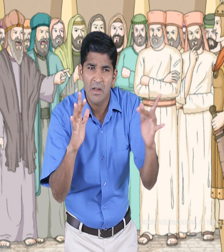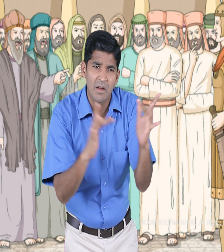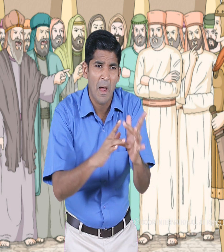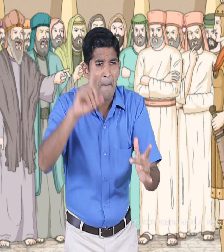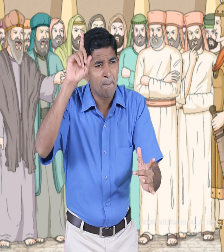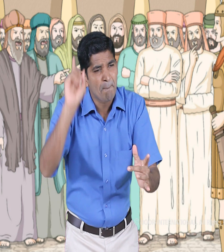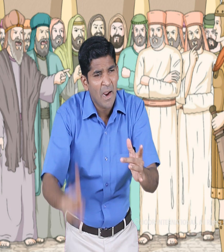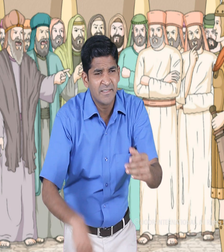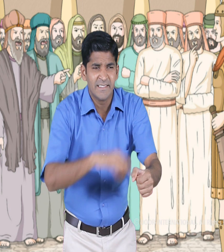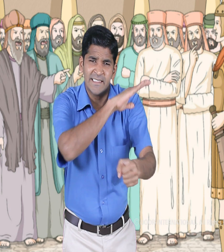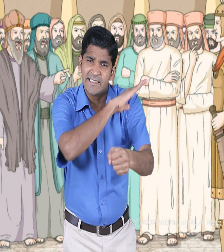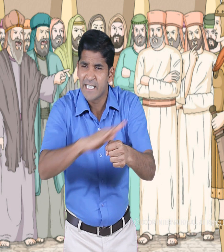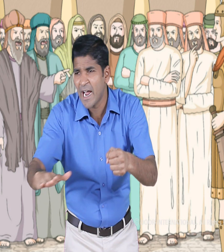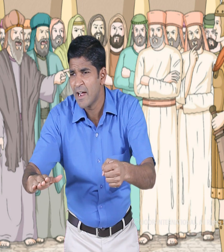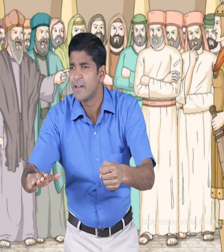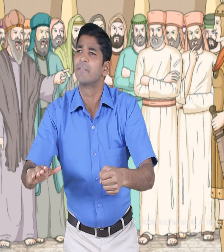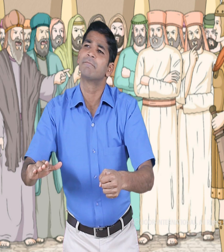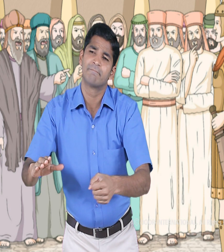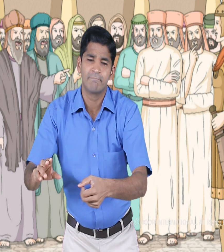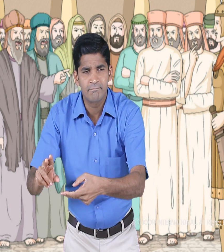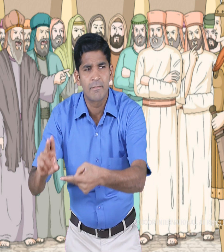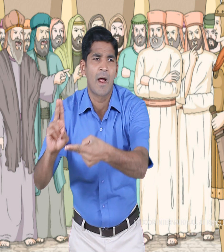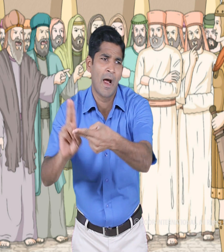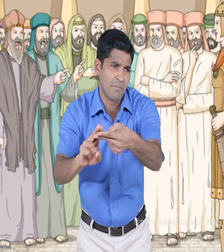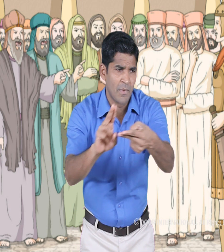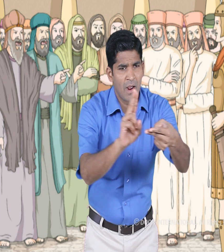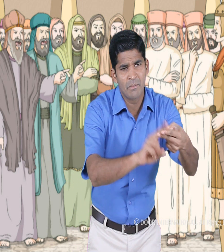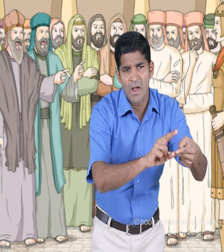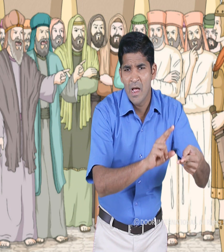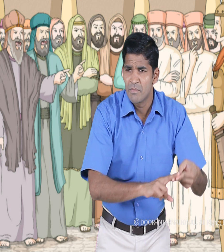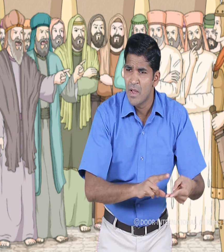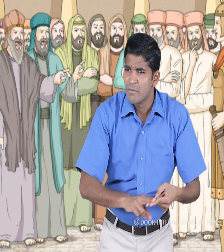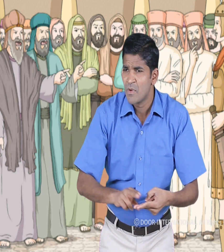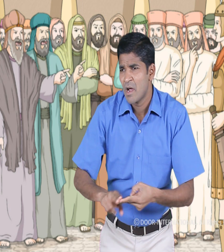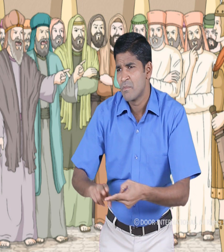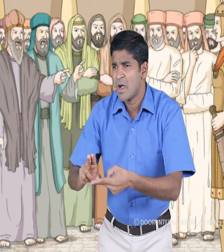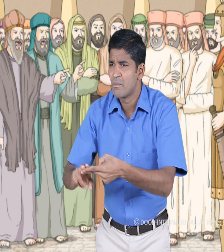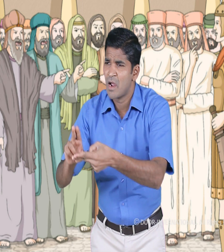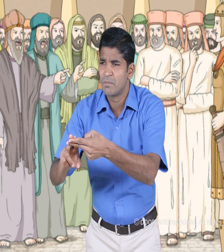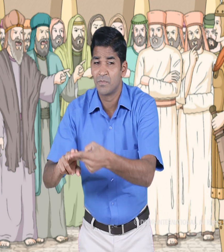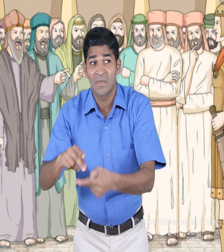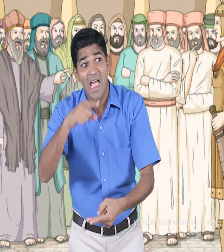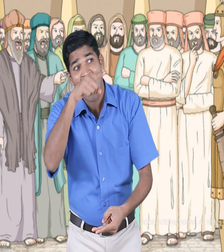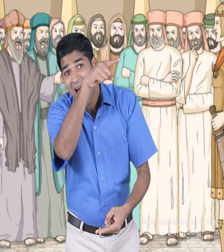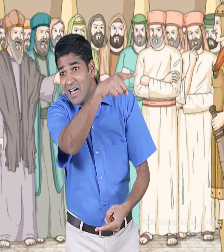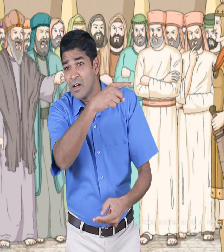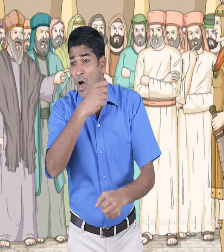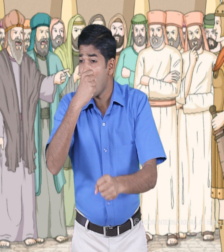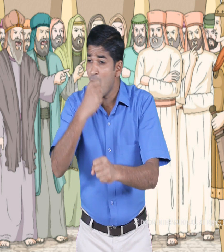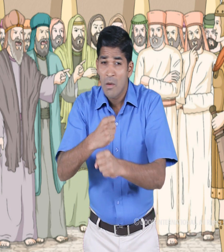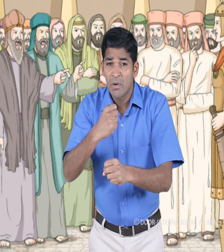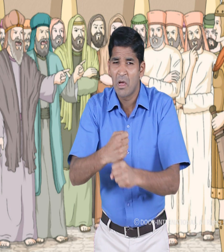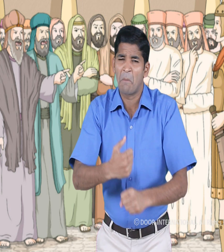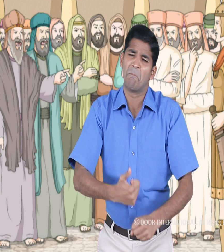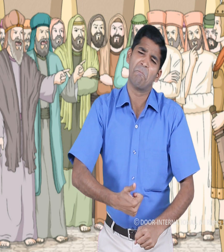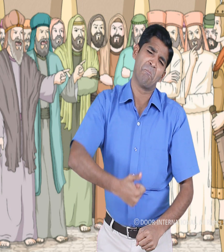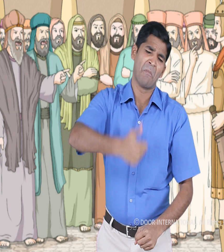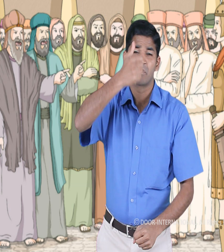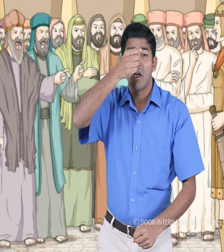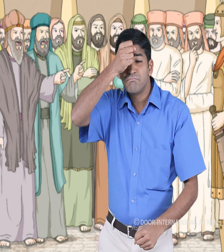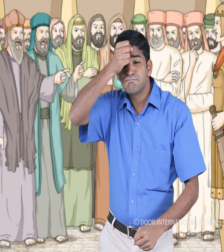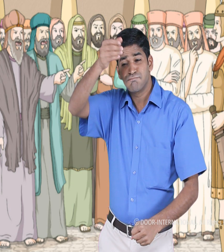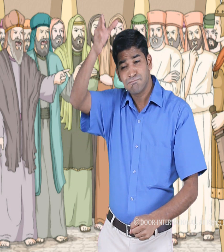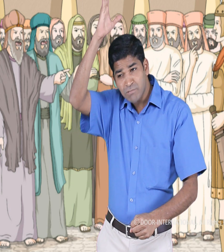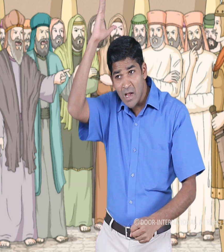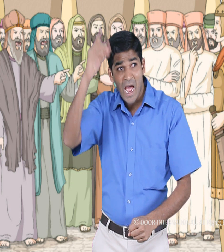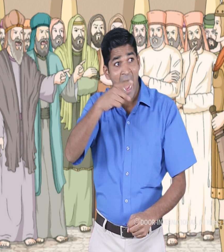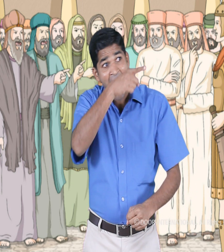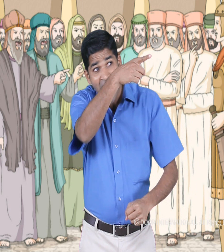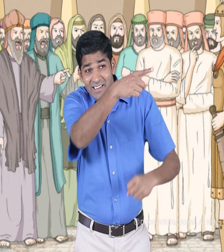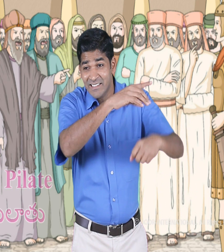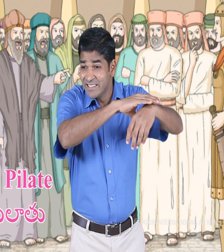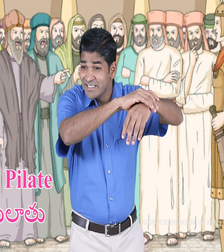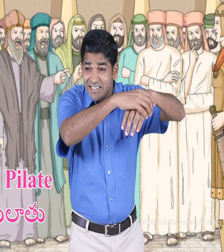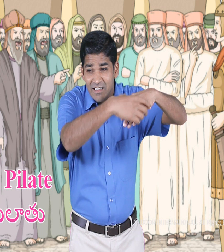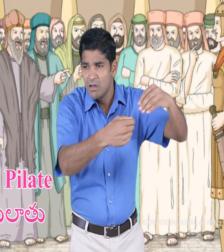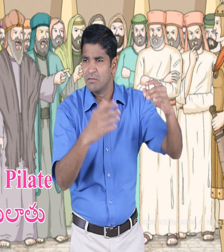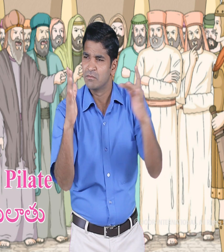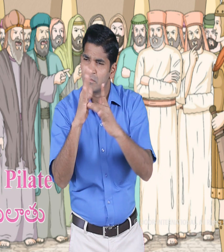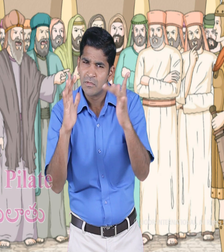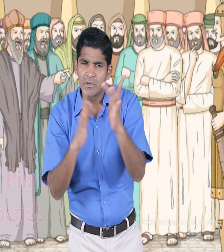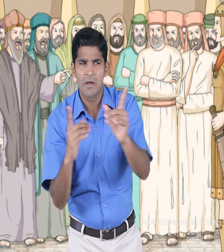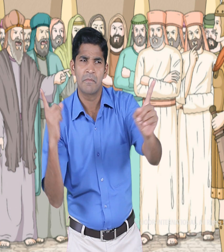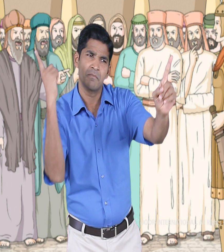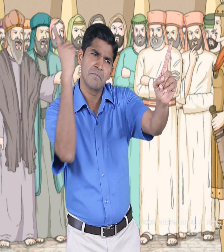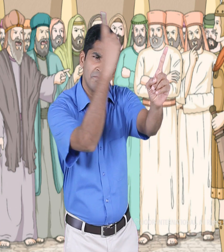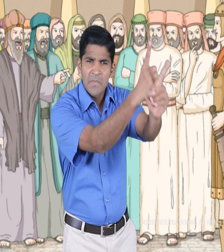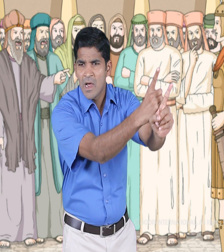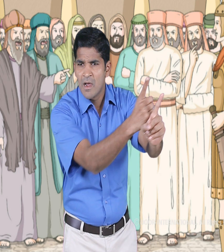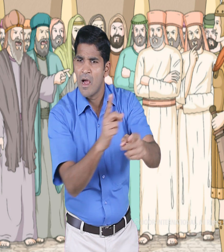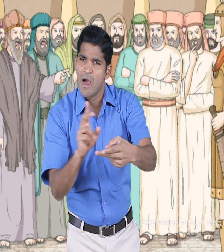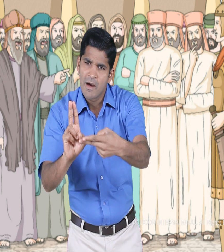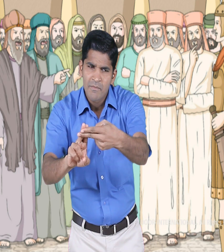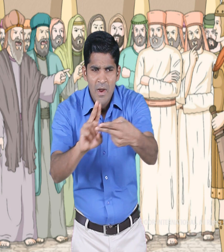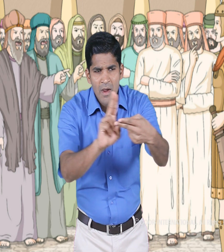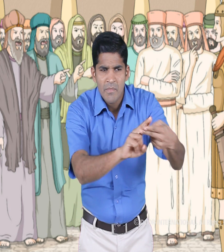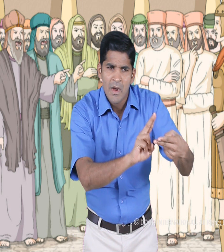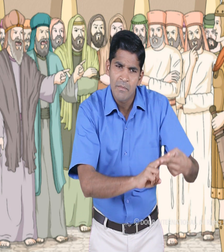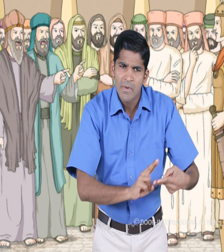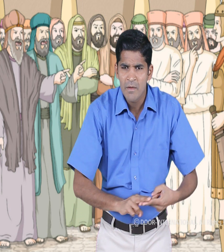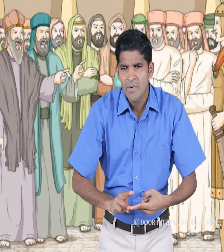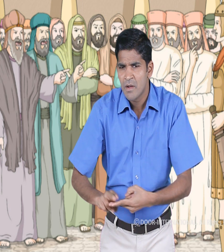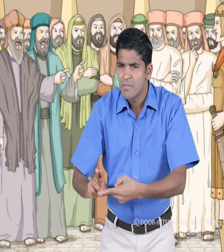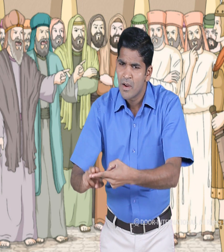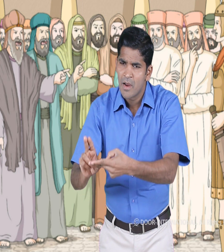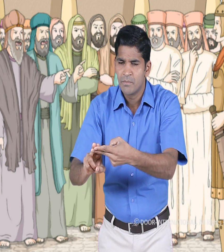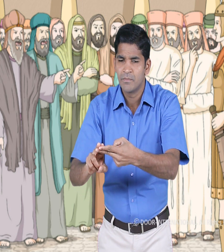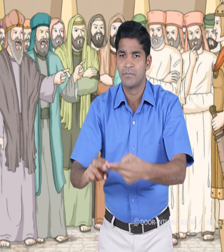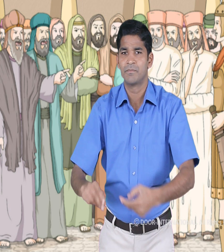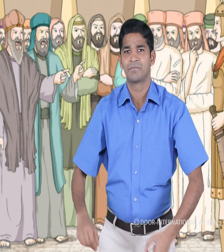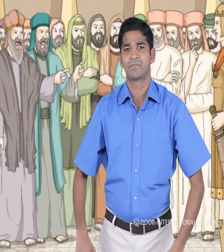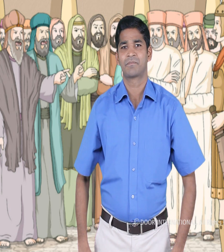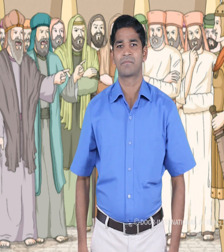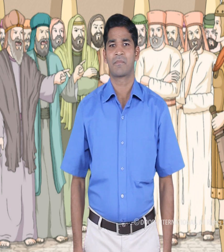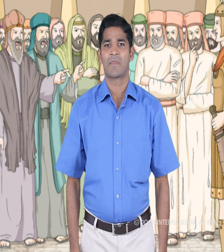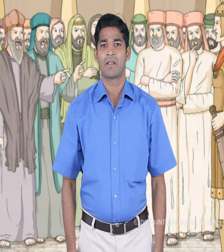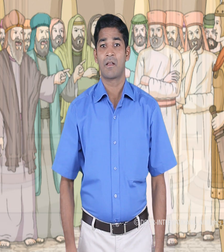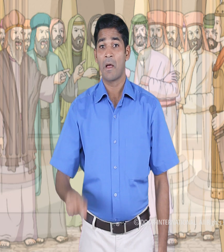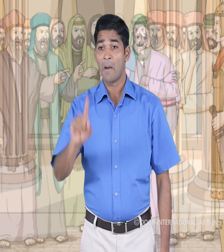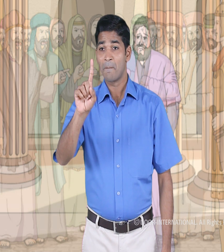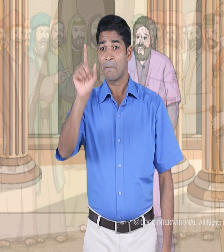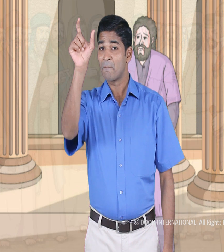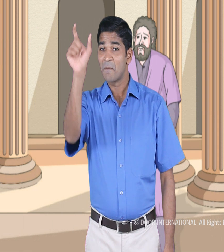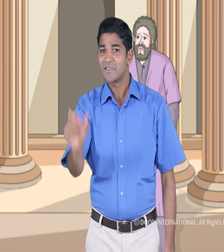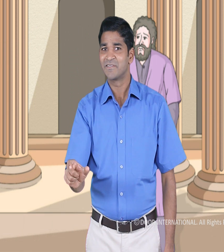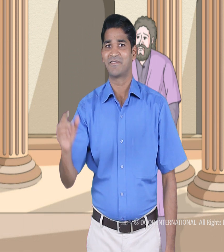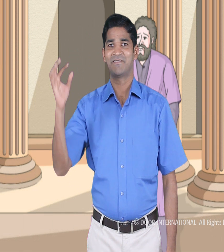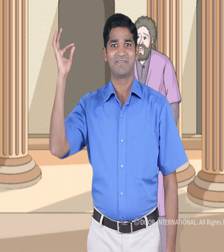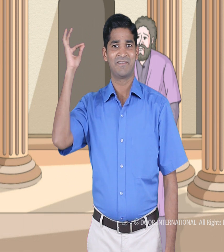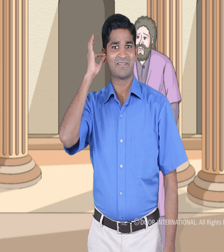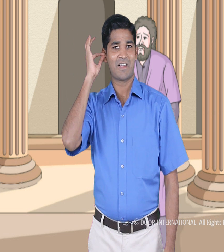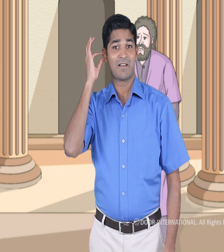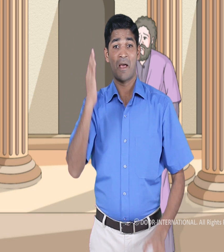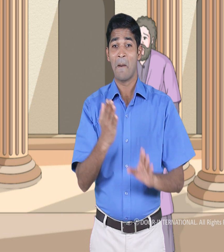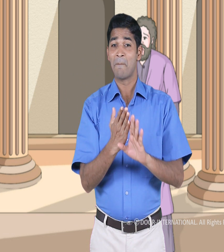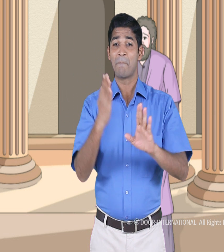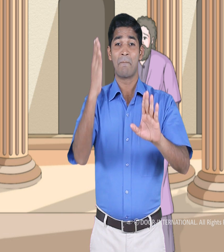They bound Him, led Him away, and handed Him over to Pilate the governor.